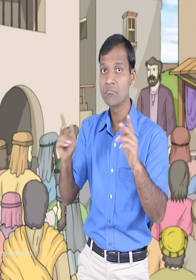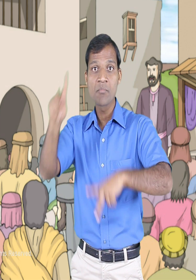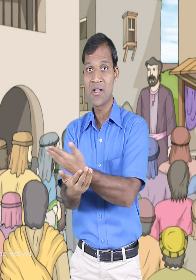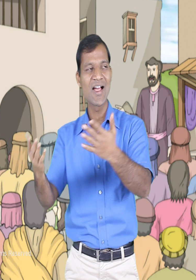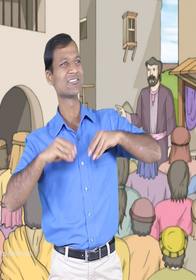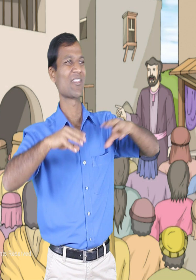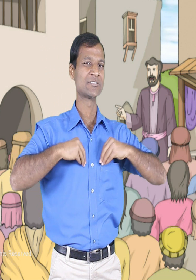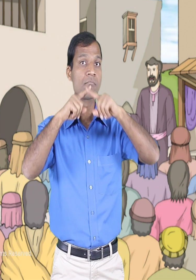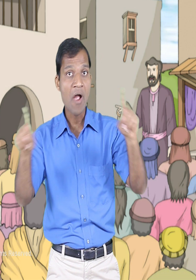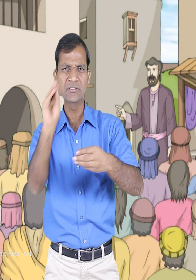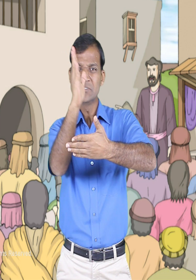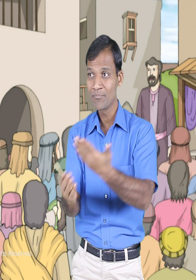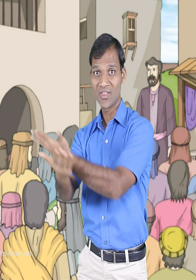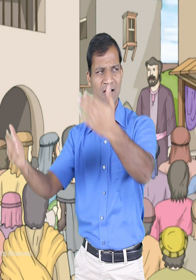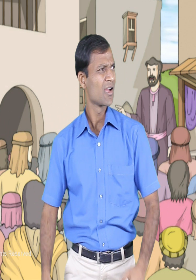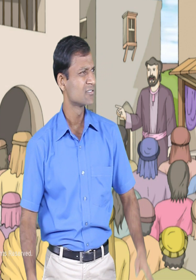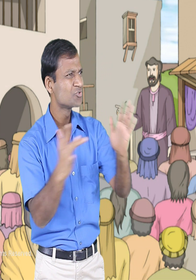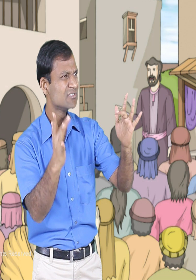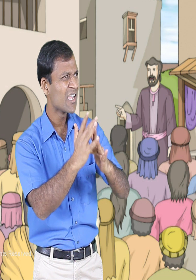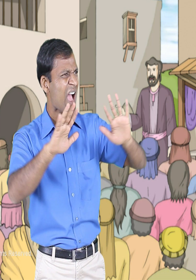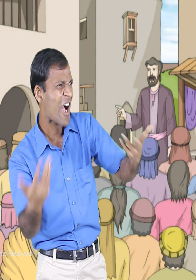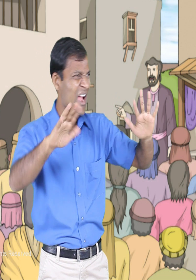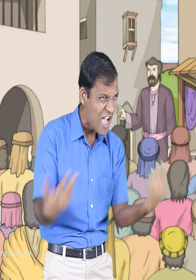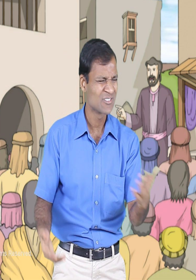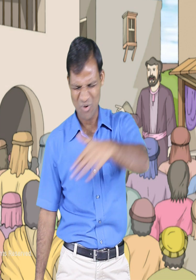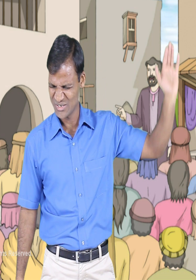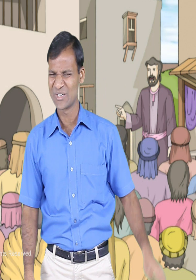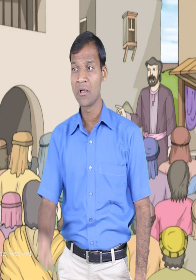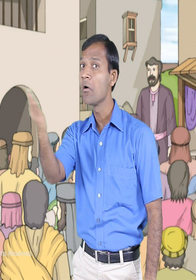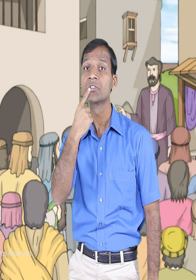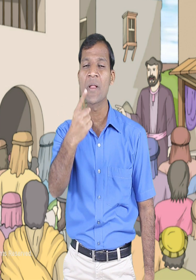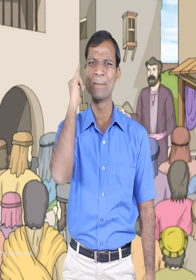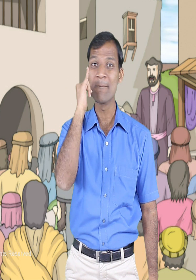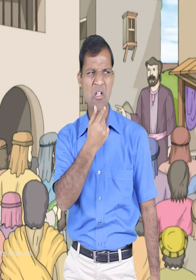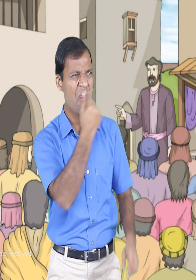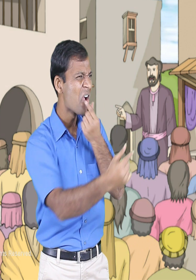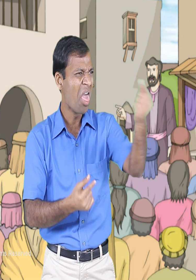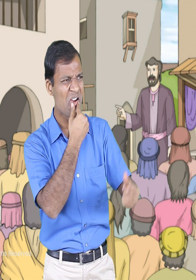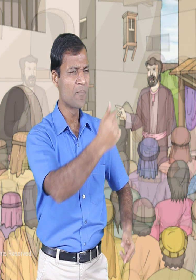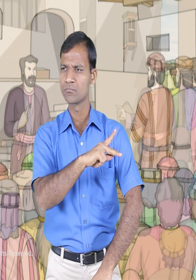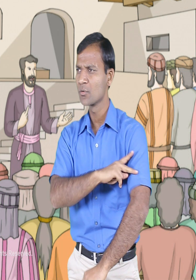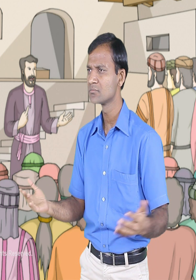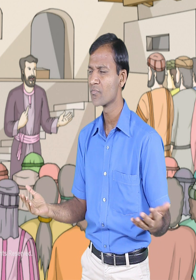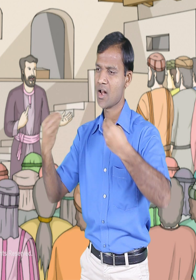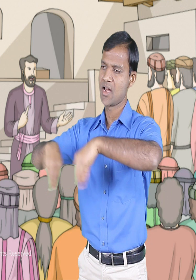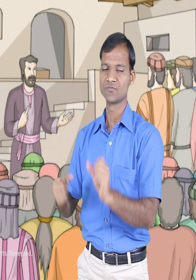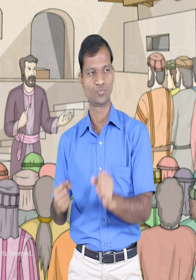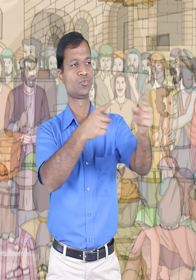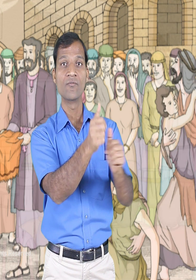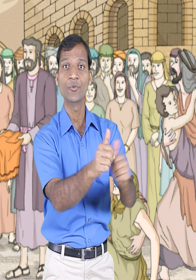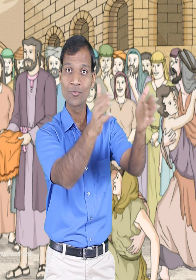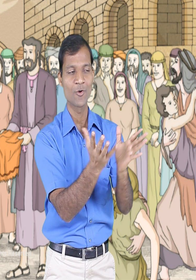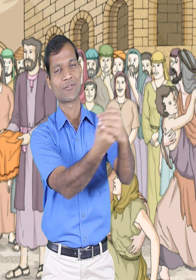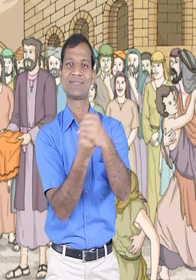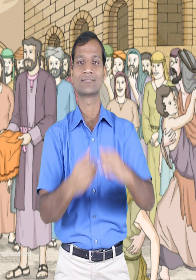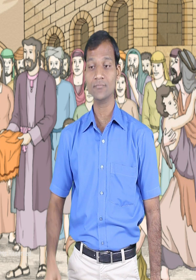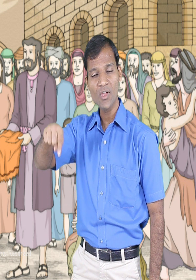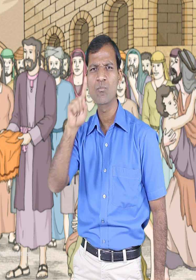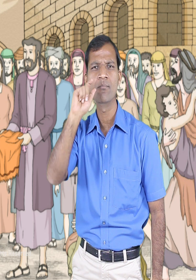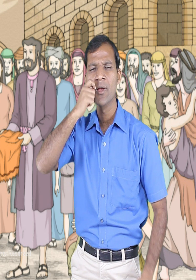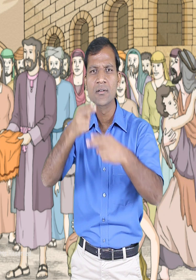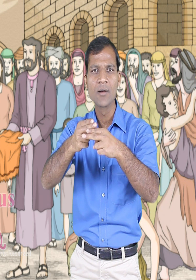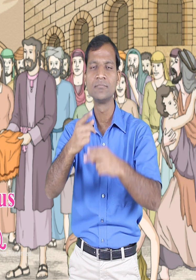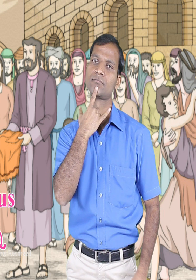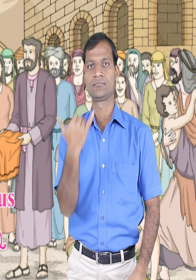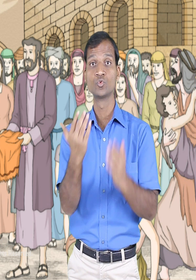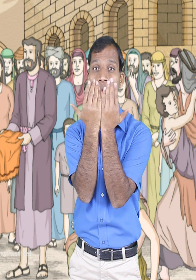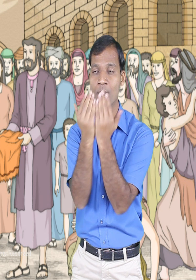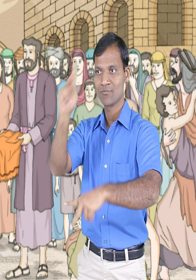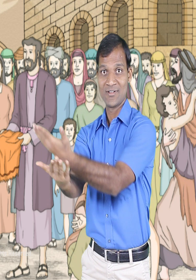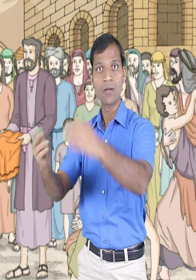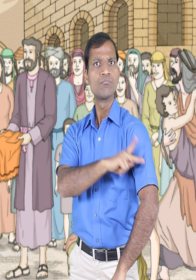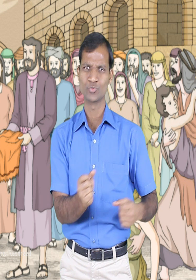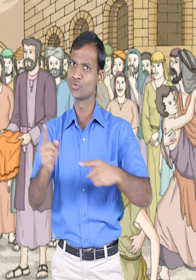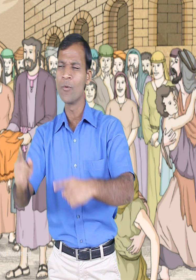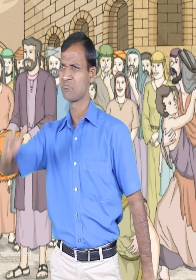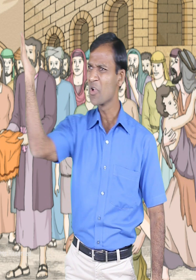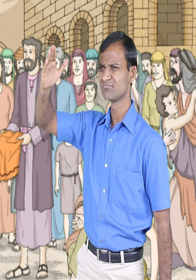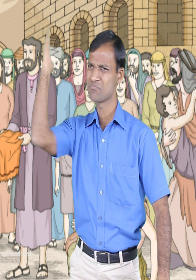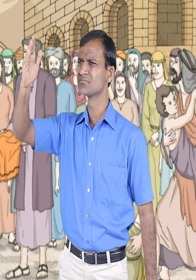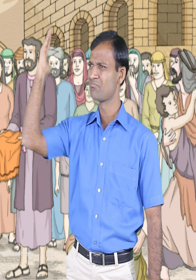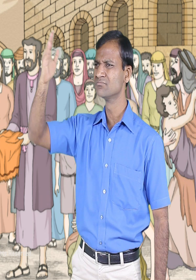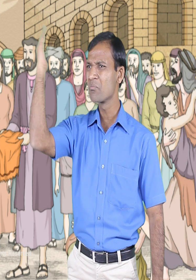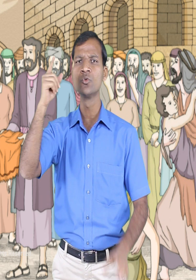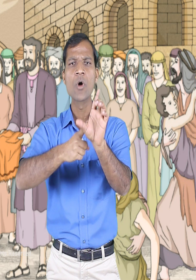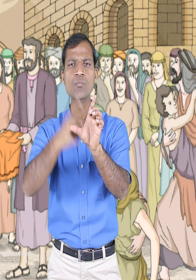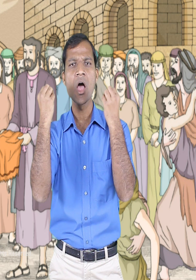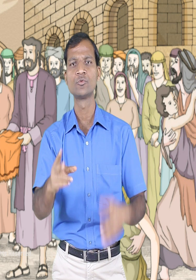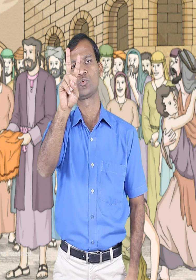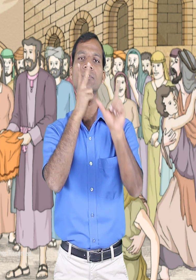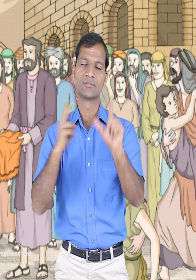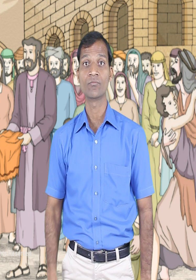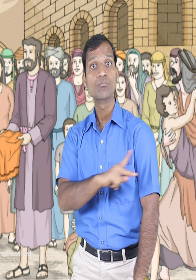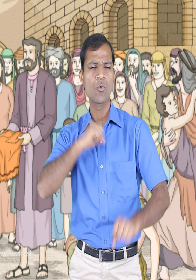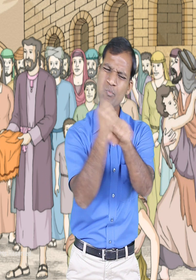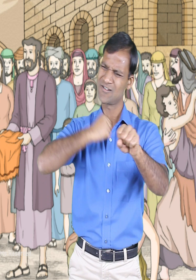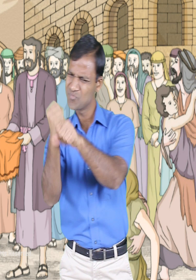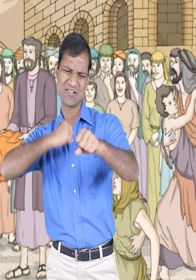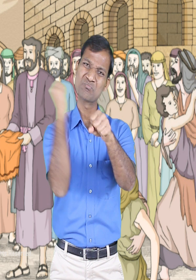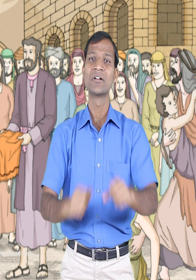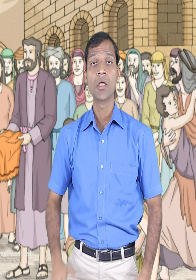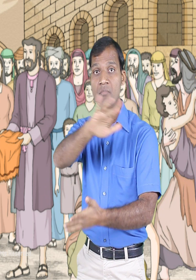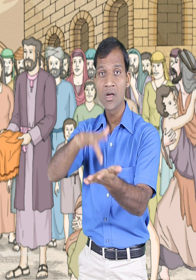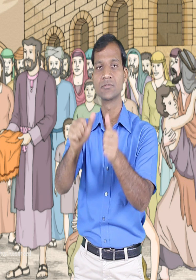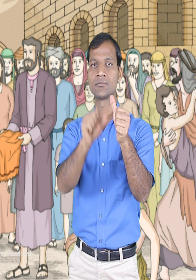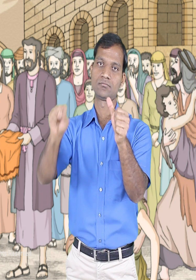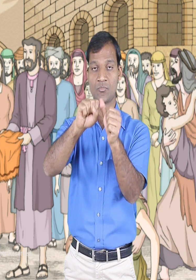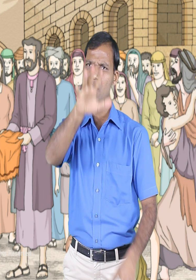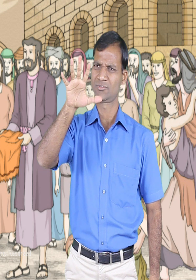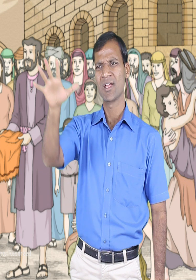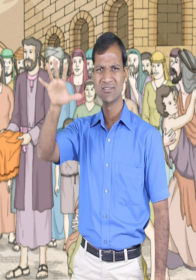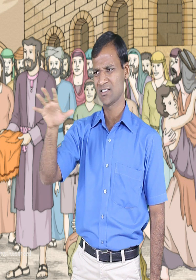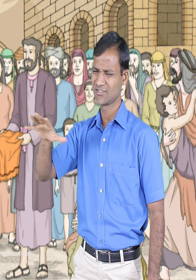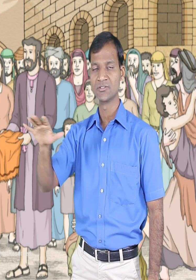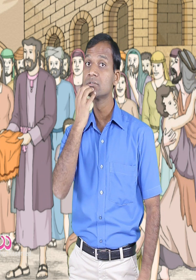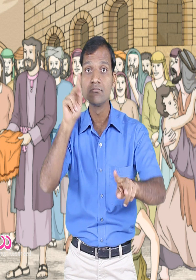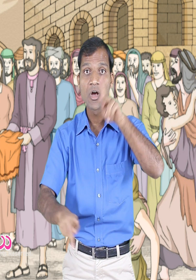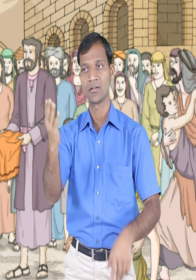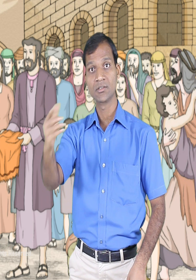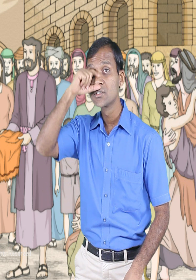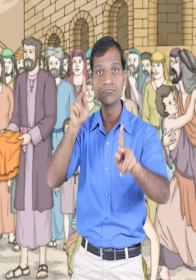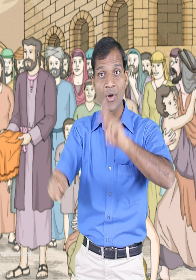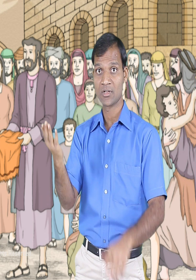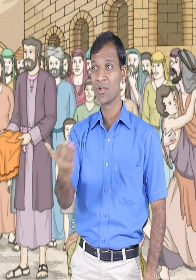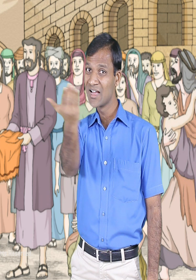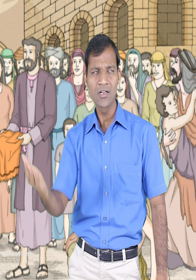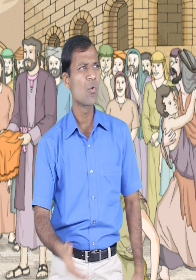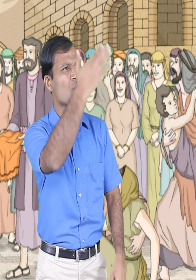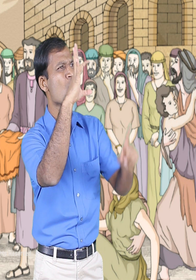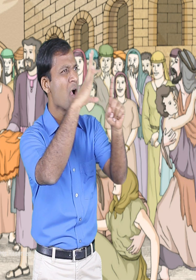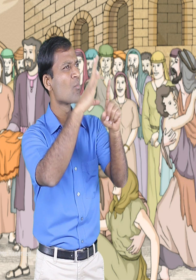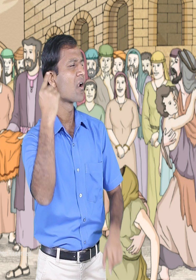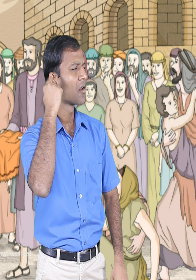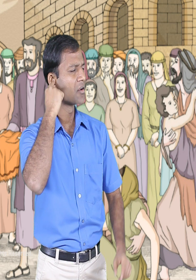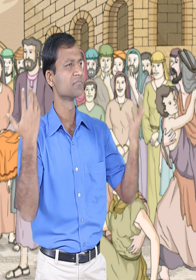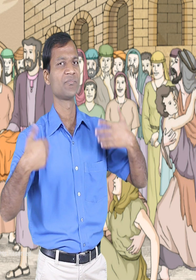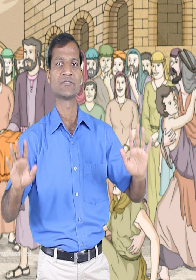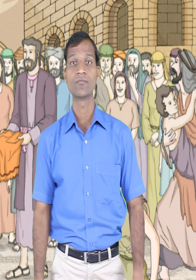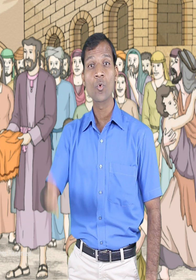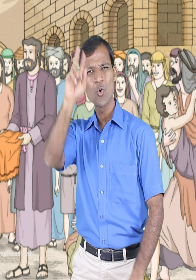But when some of them stubbornly refused to believe and publicly maligned the Way, Paul took his disciples and left the synagogue to conduct daily discussions in the lecture hall of Tyrannus.